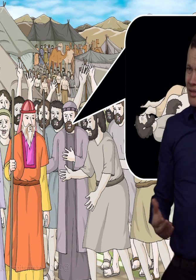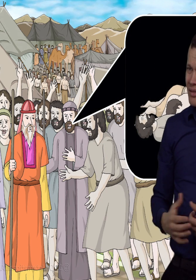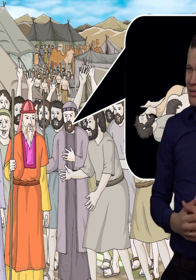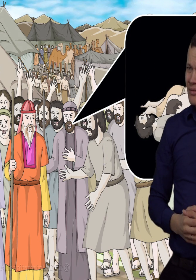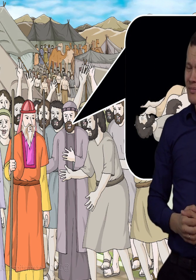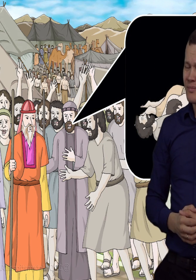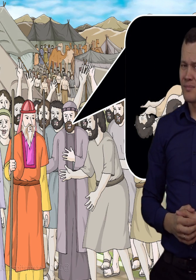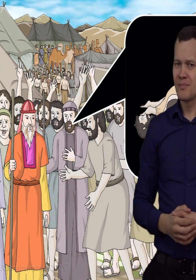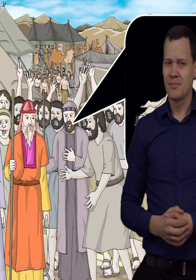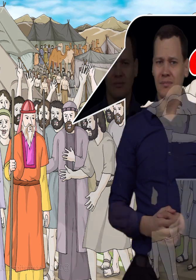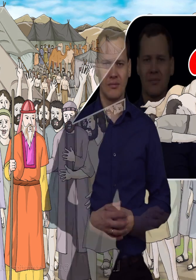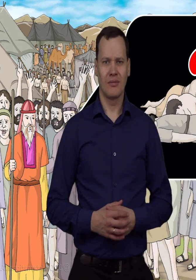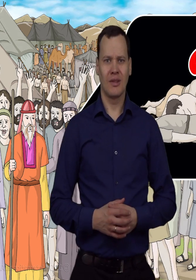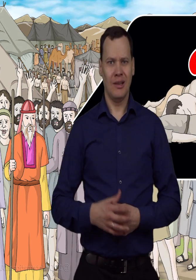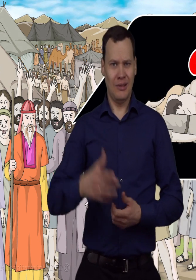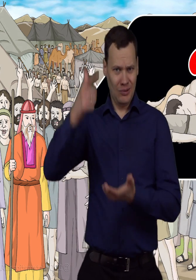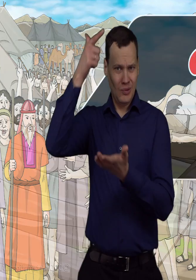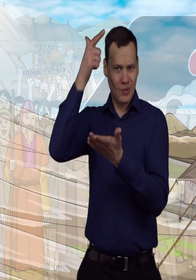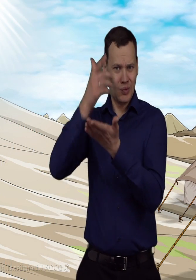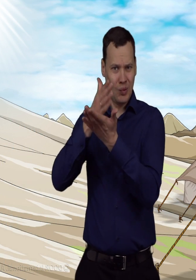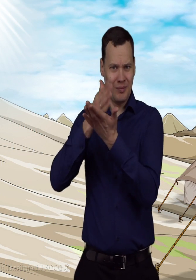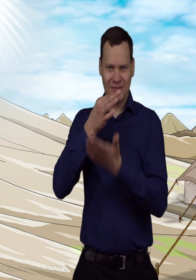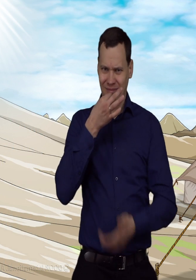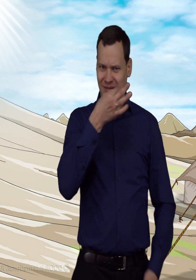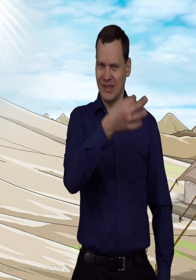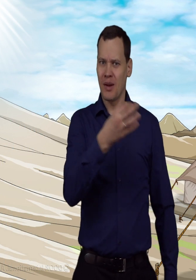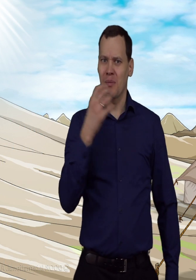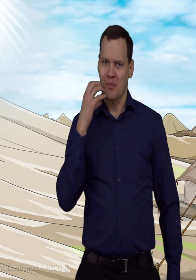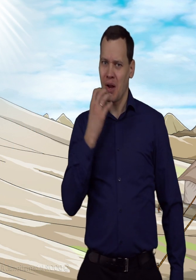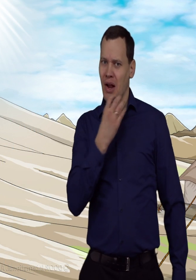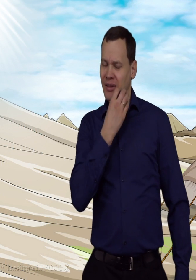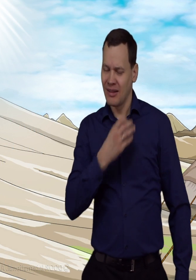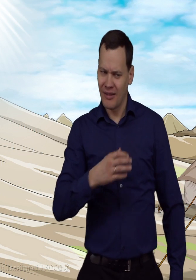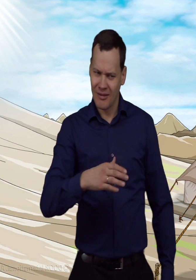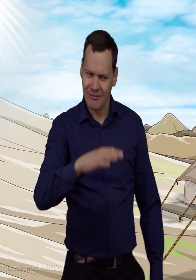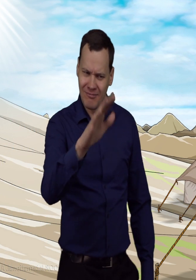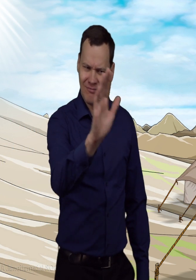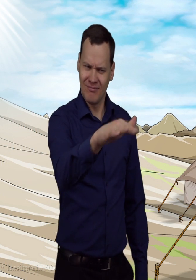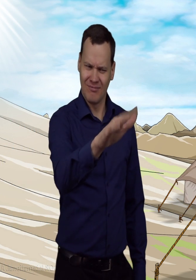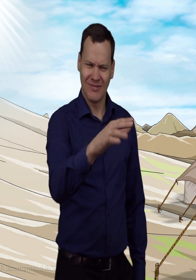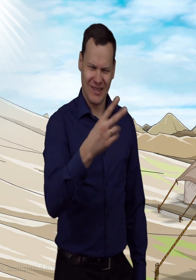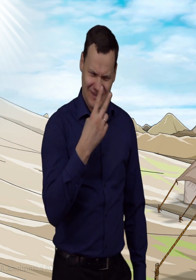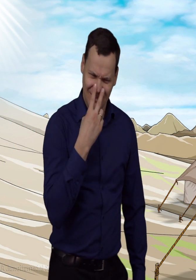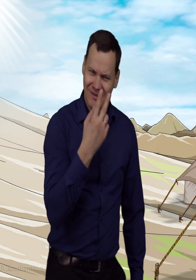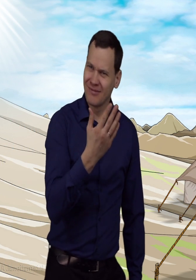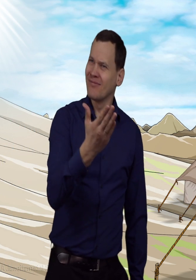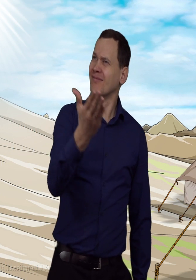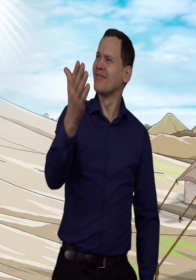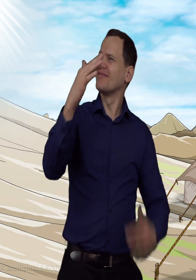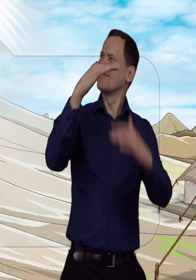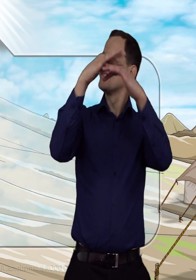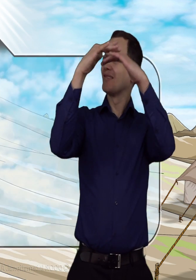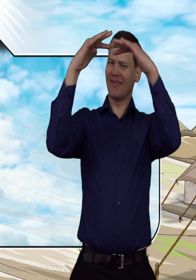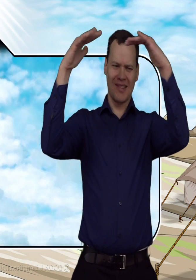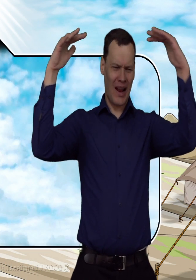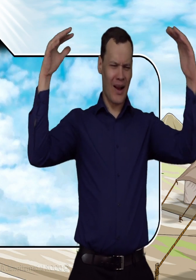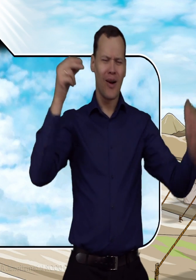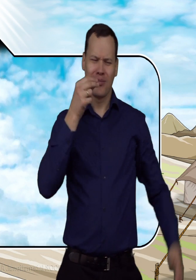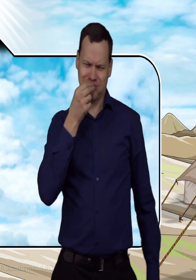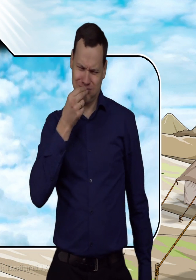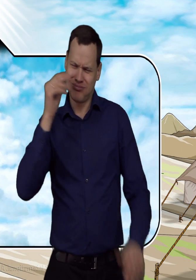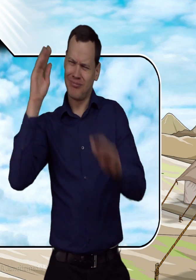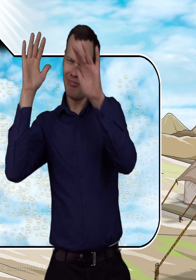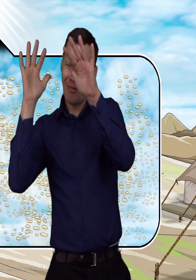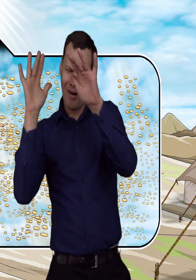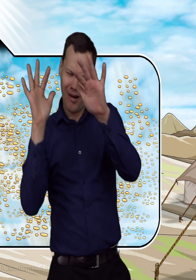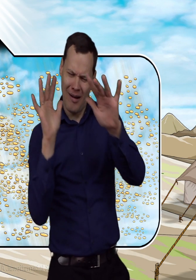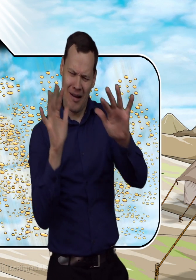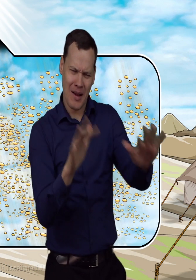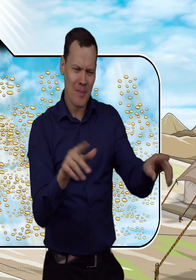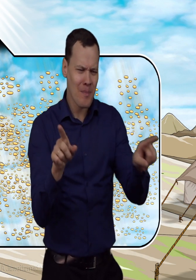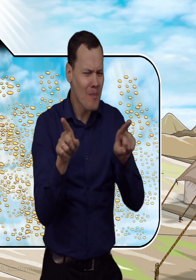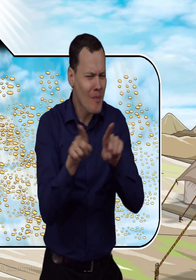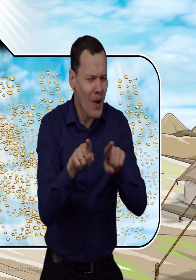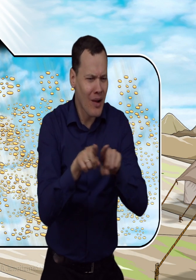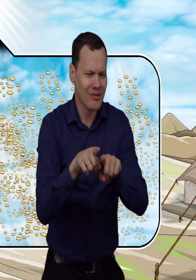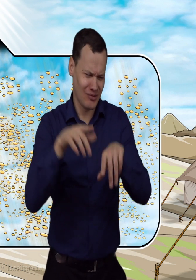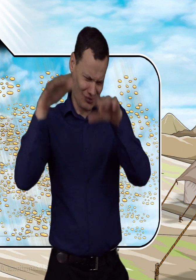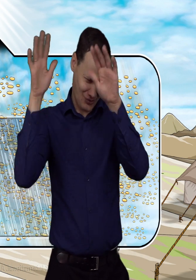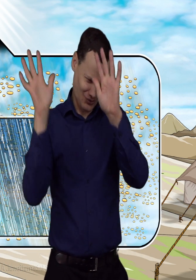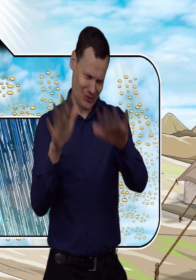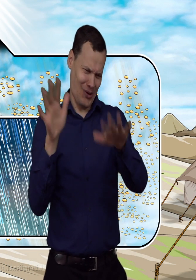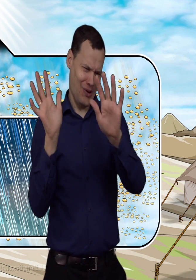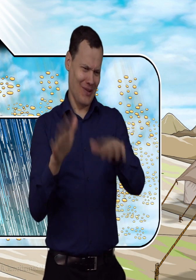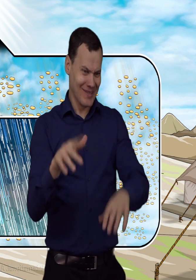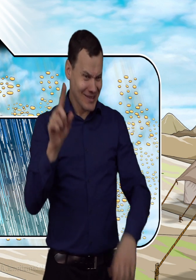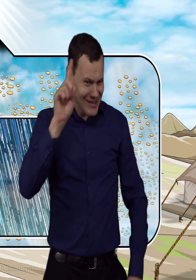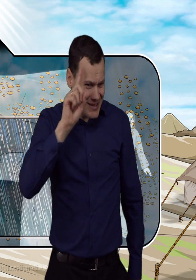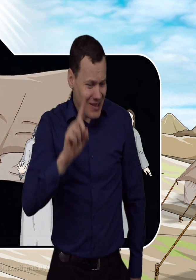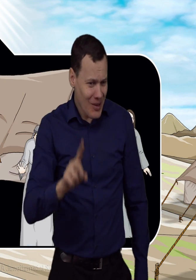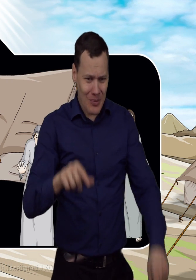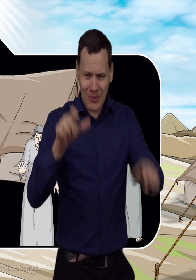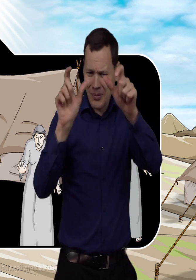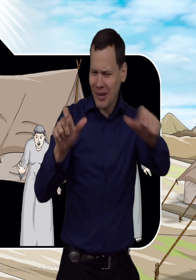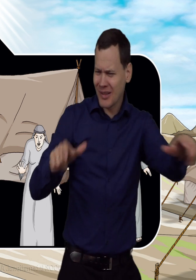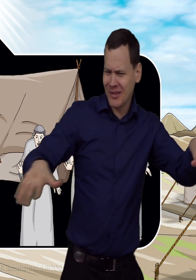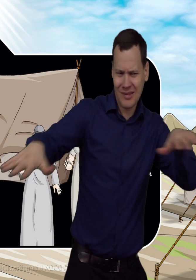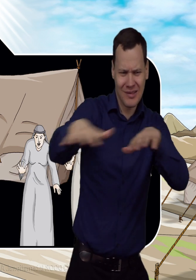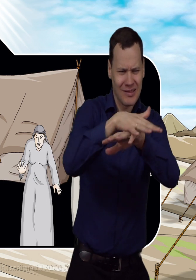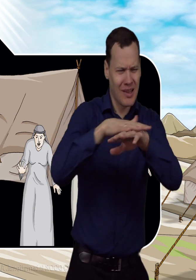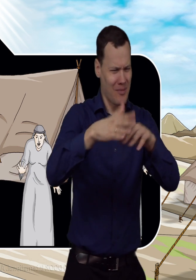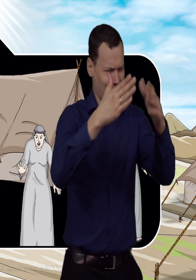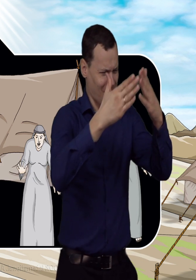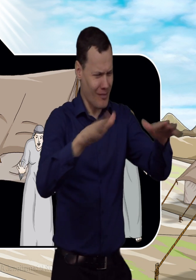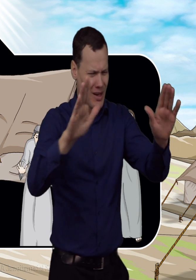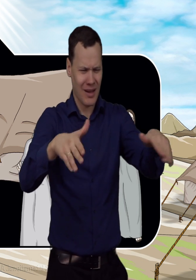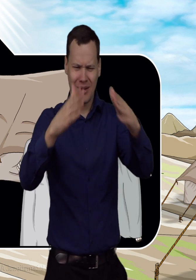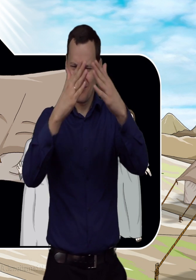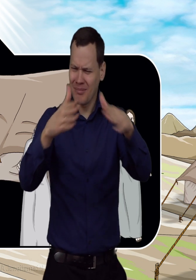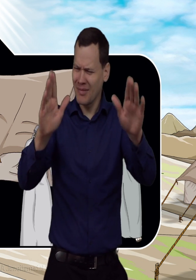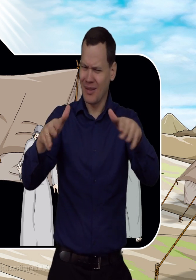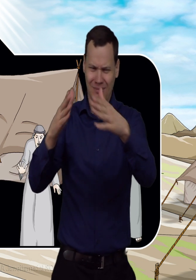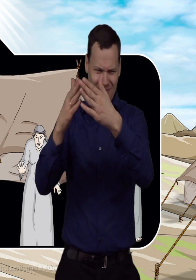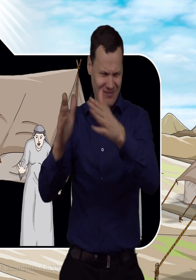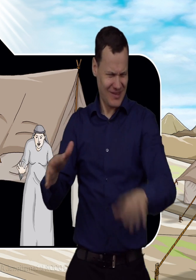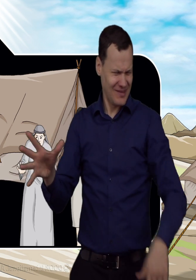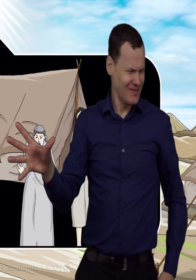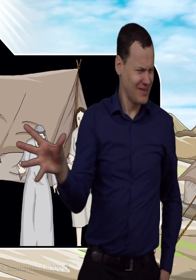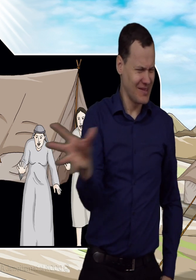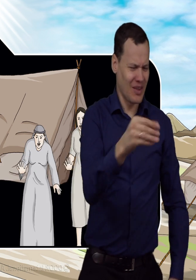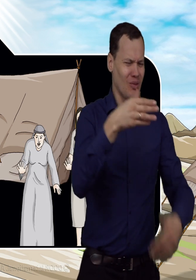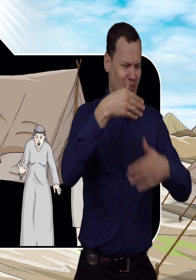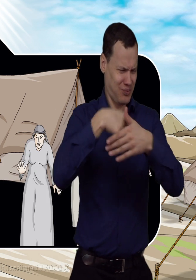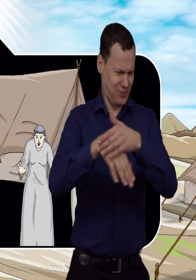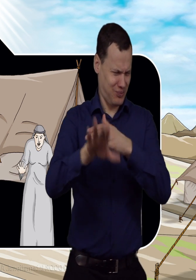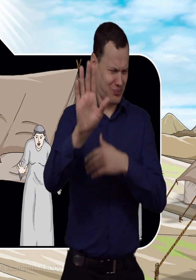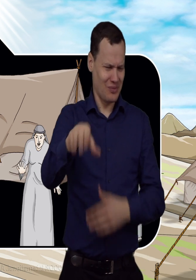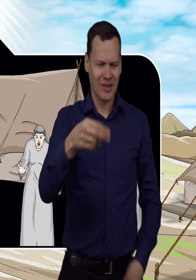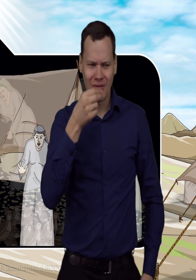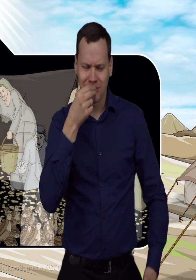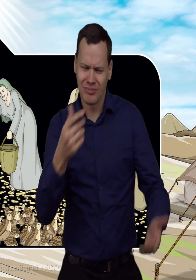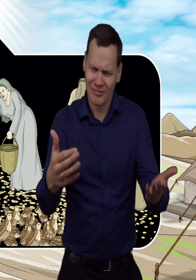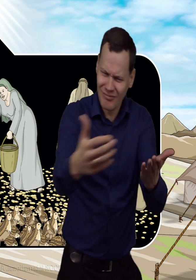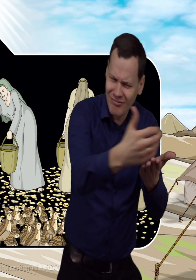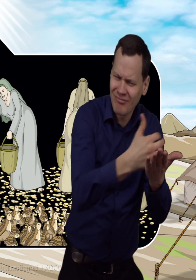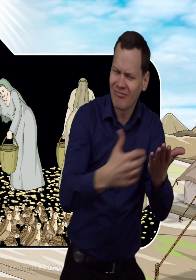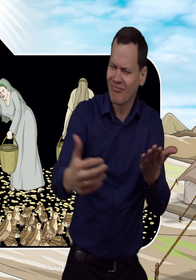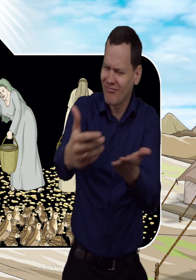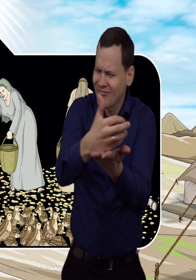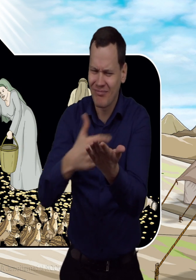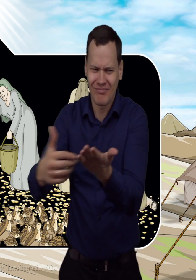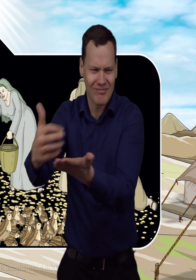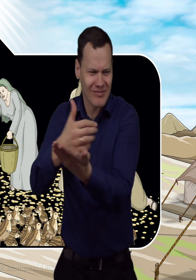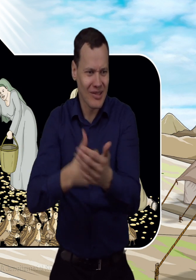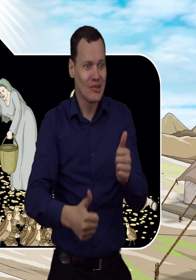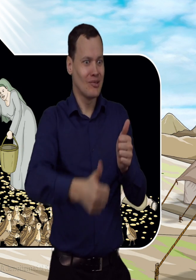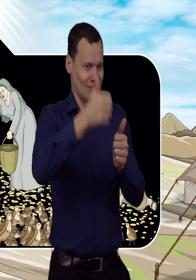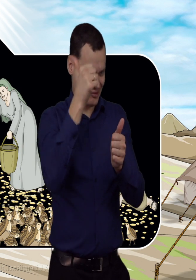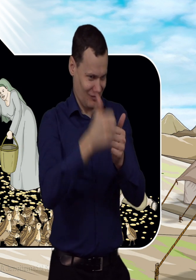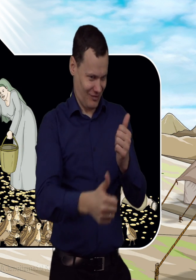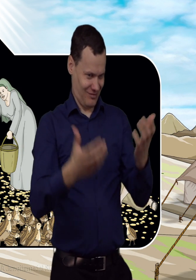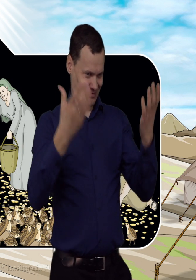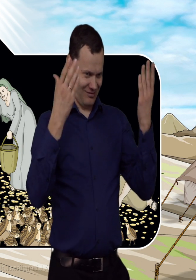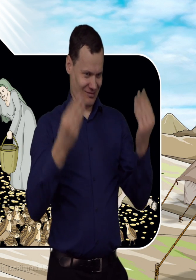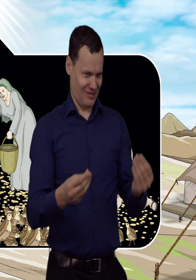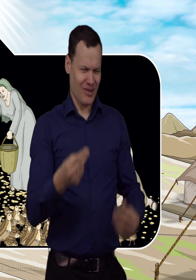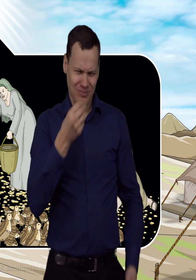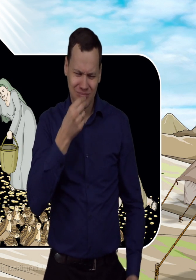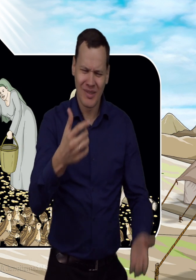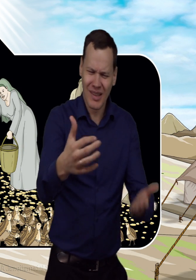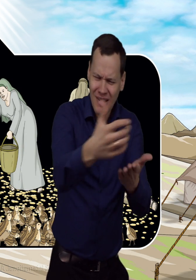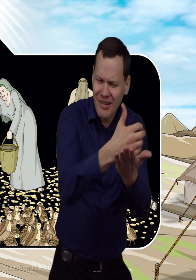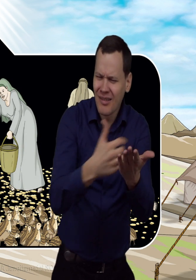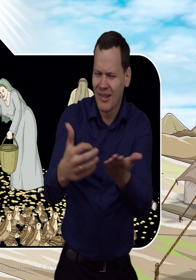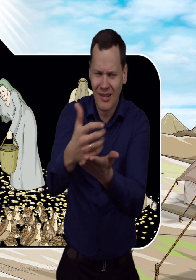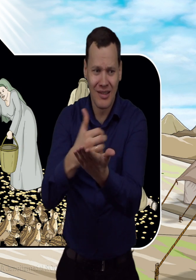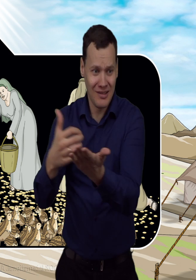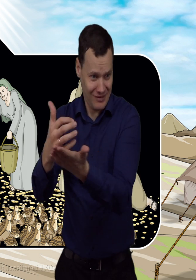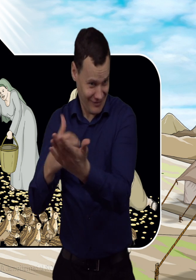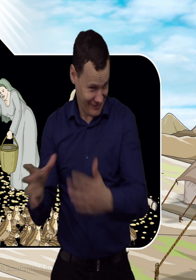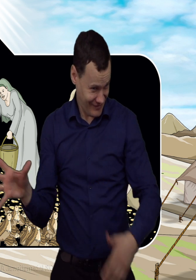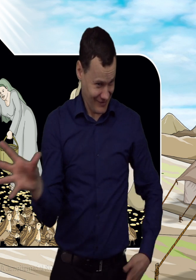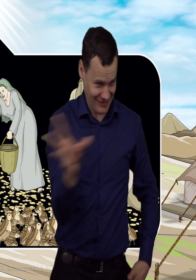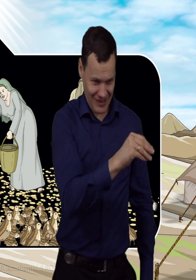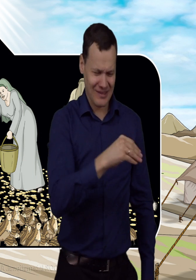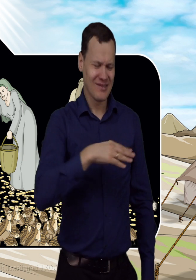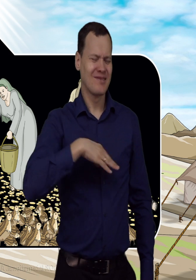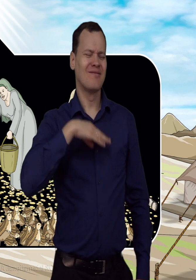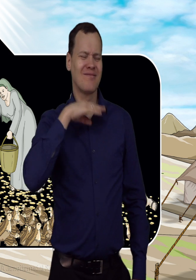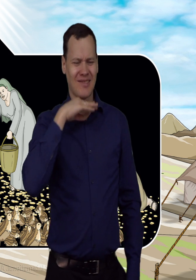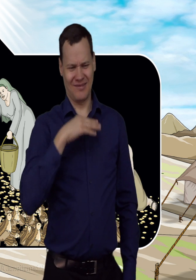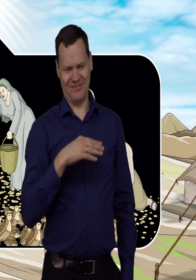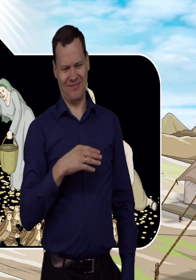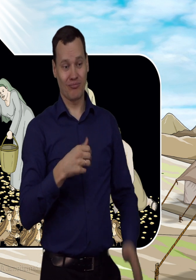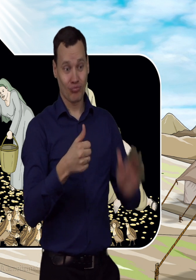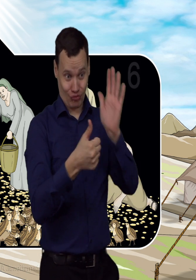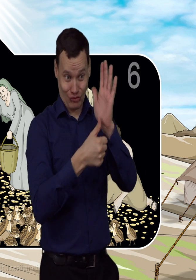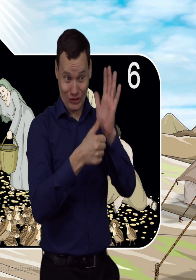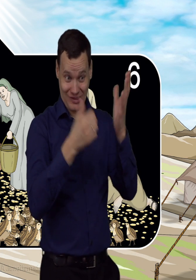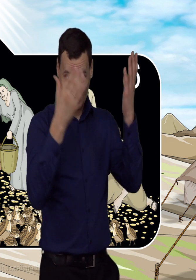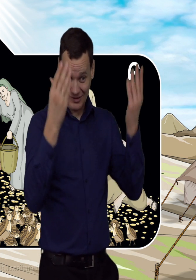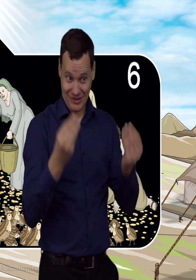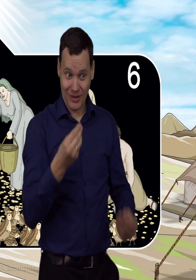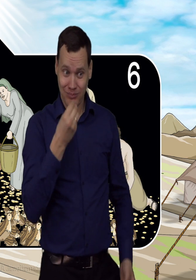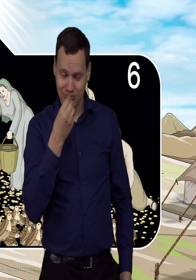Then the LORD said to Moses, “Behold, I will rain down bread from heaven for you. Each day the people are to go out and gather enough for that day. In this way I will test whether or not they will follow My instructions.